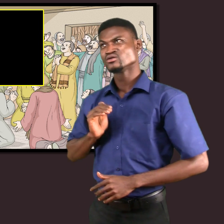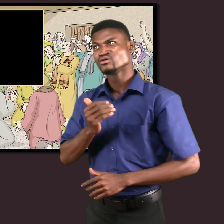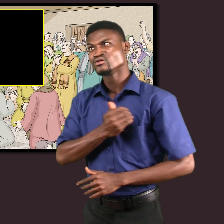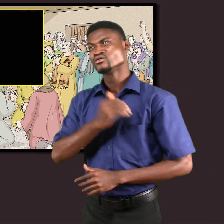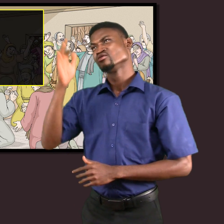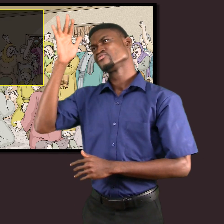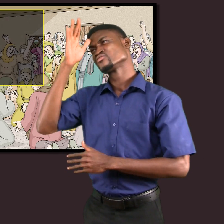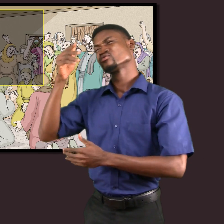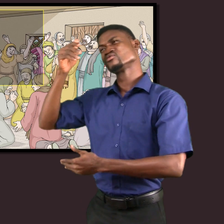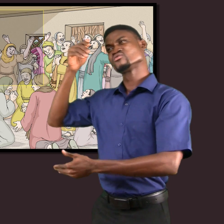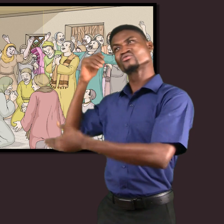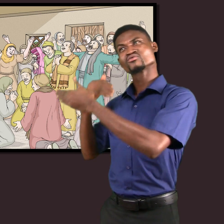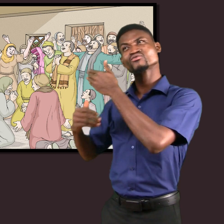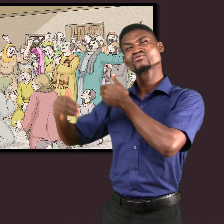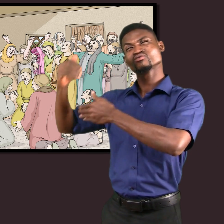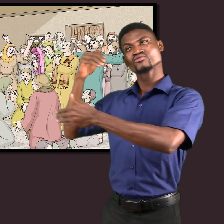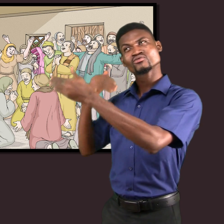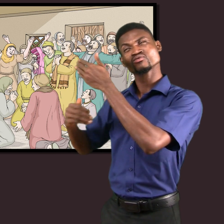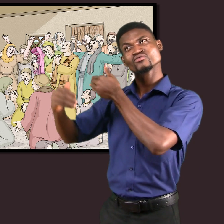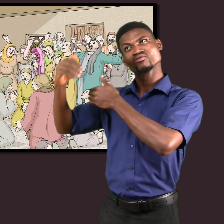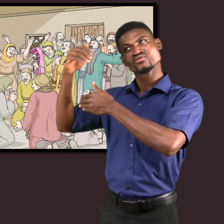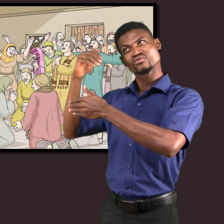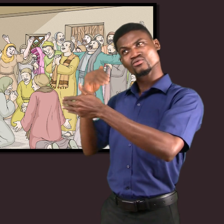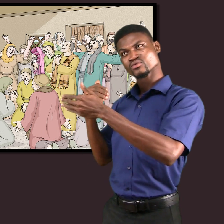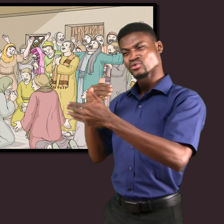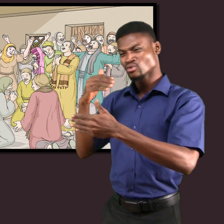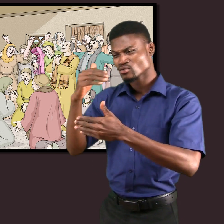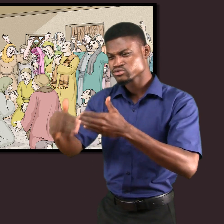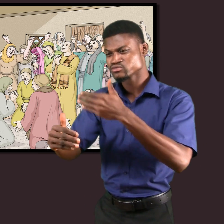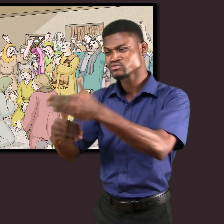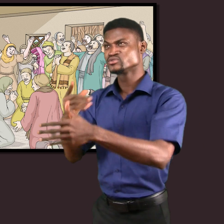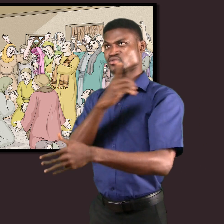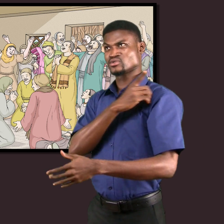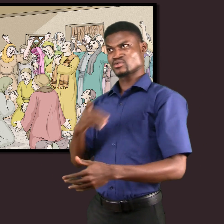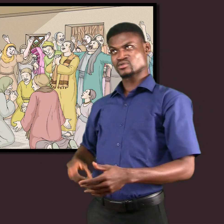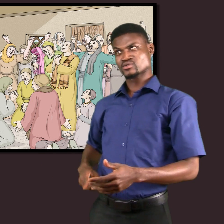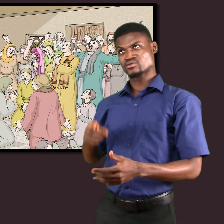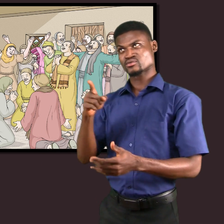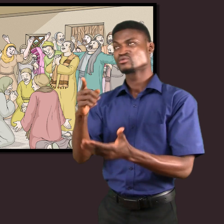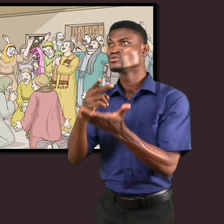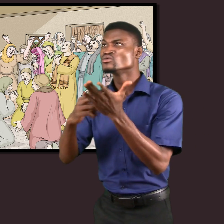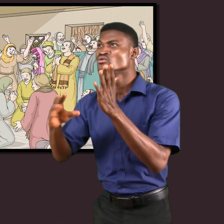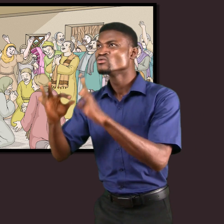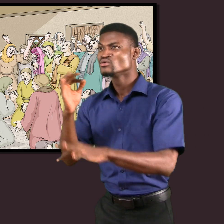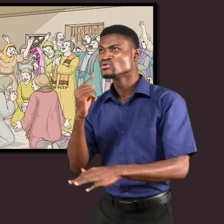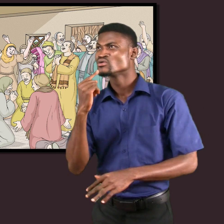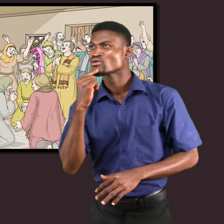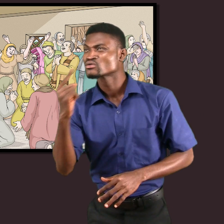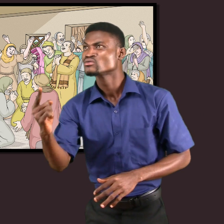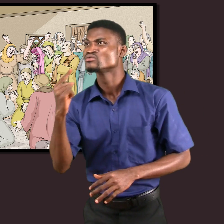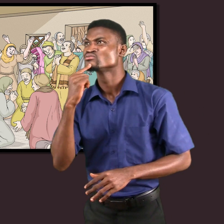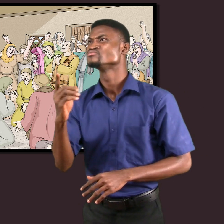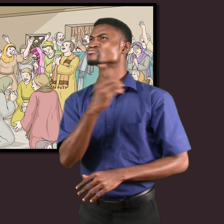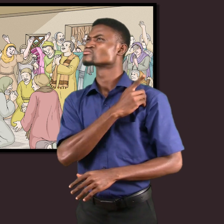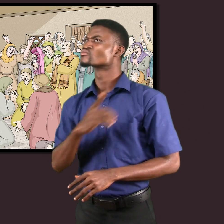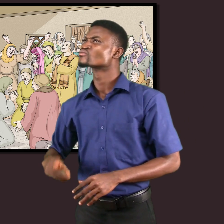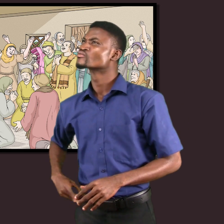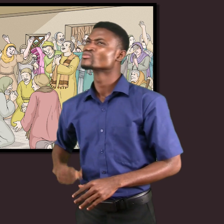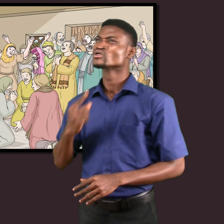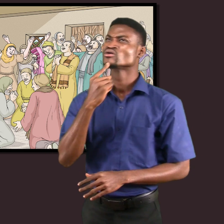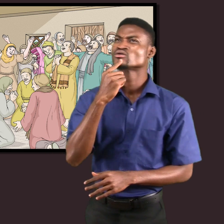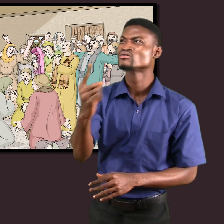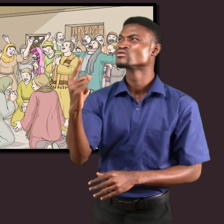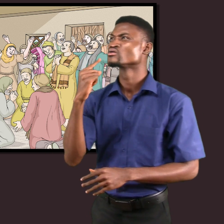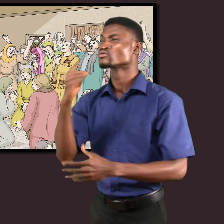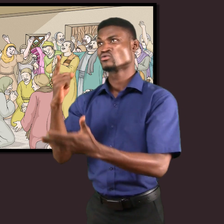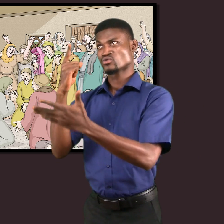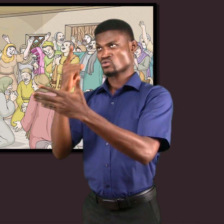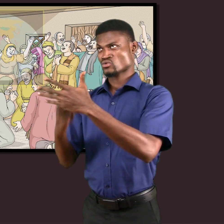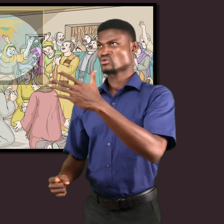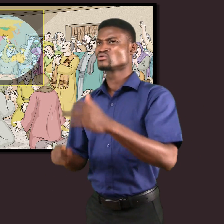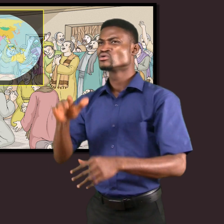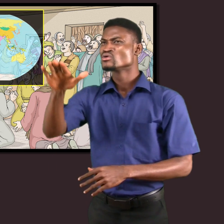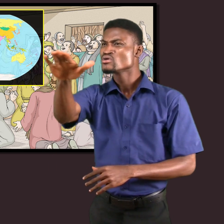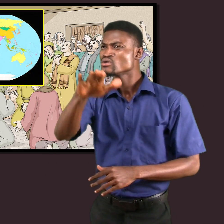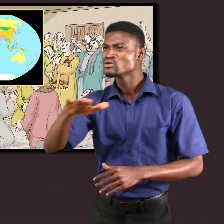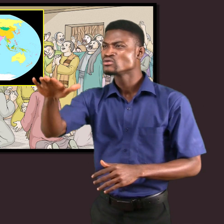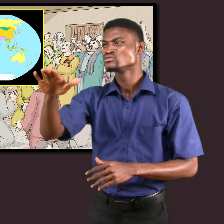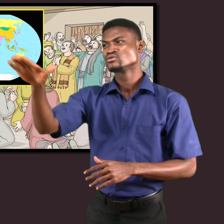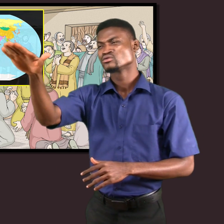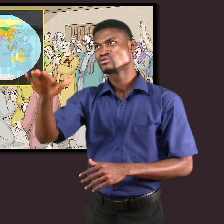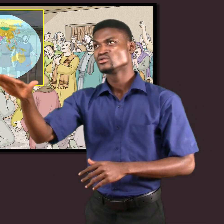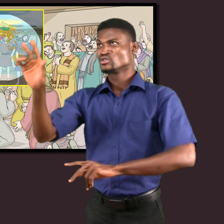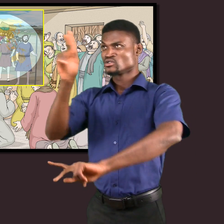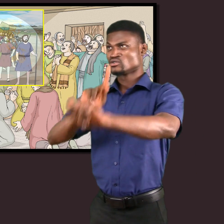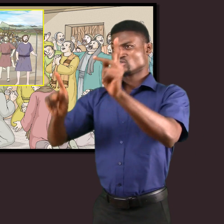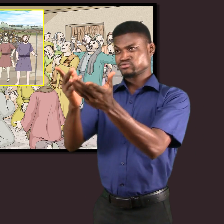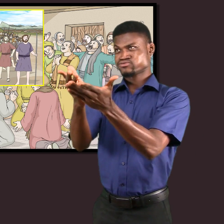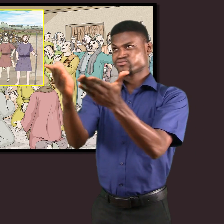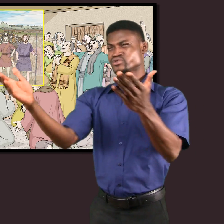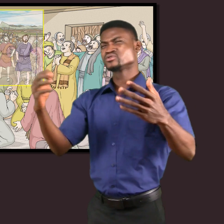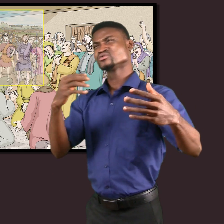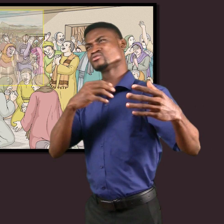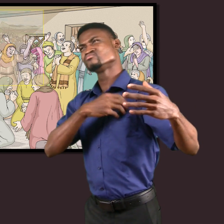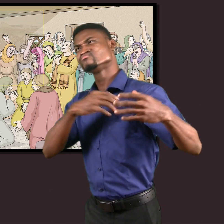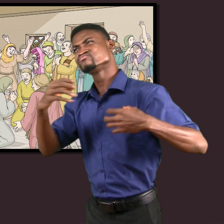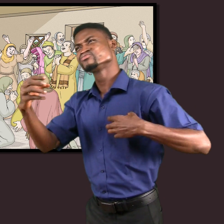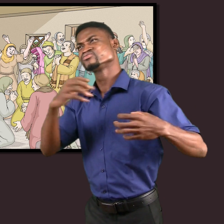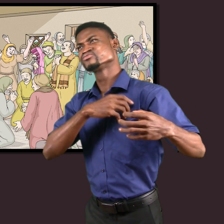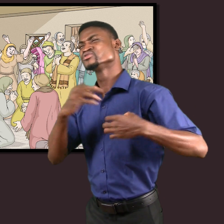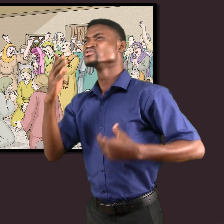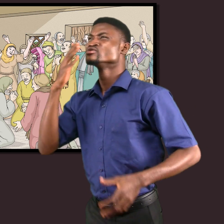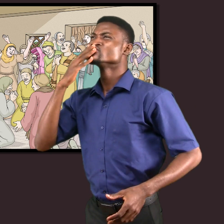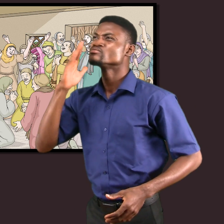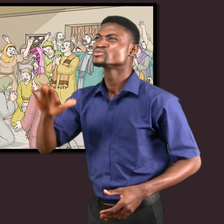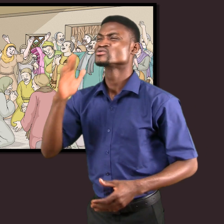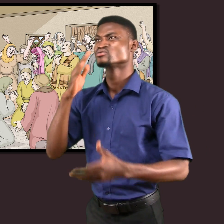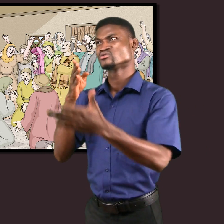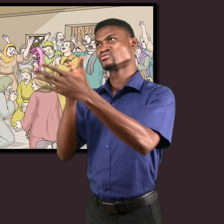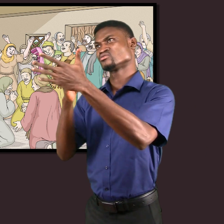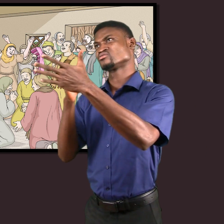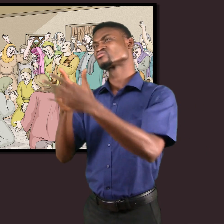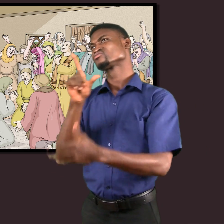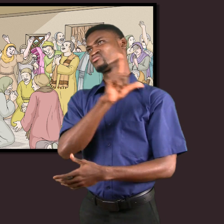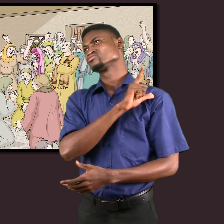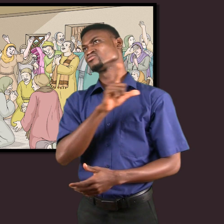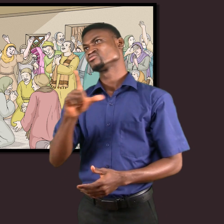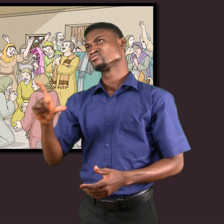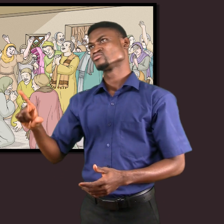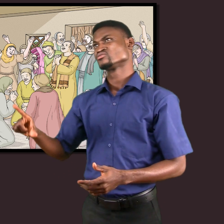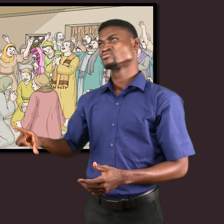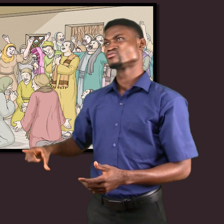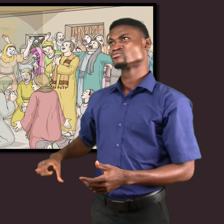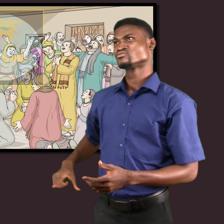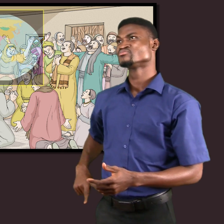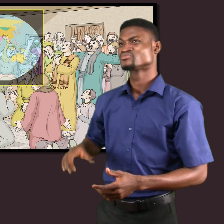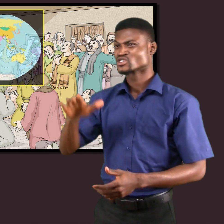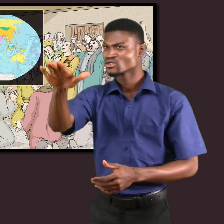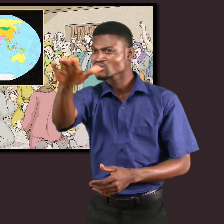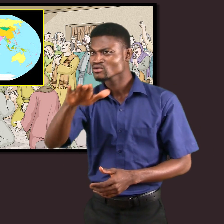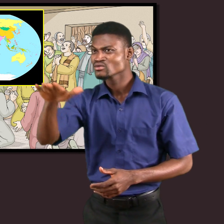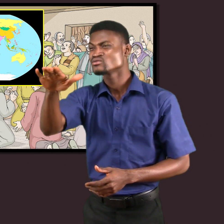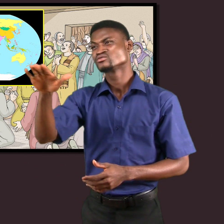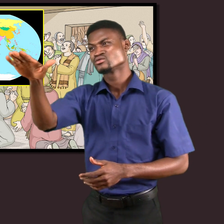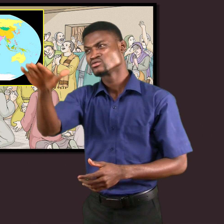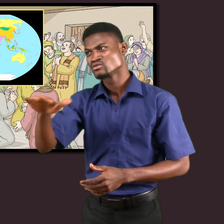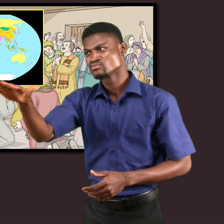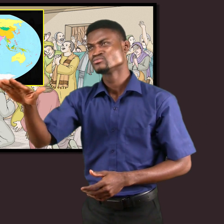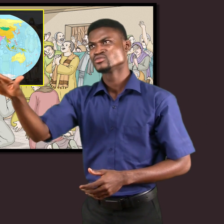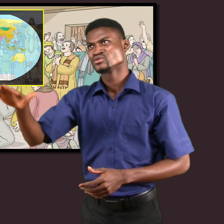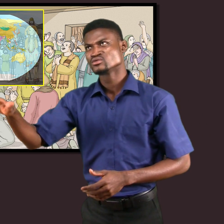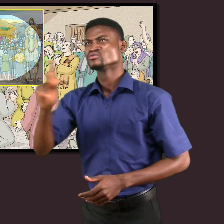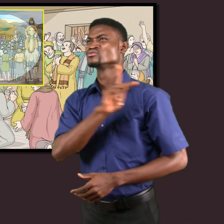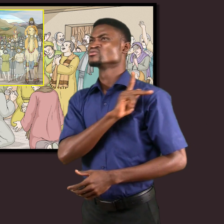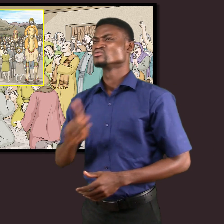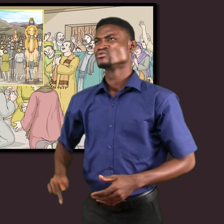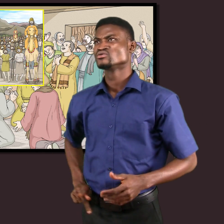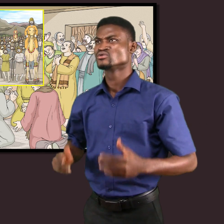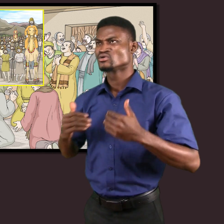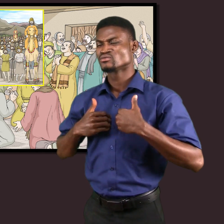You spoke by the Holy Spirit through the mouth of Your servant, our father David: ‘Why do the nations rage and the peoples plot in vain?